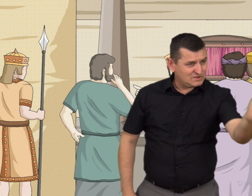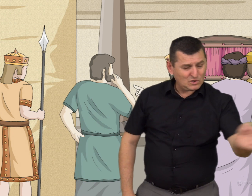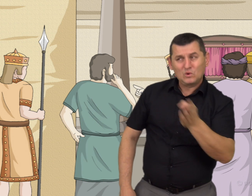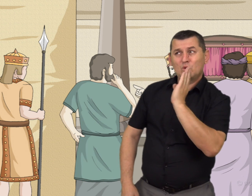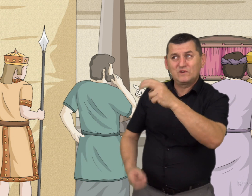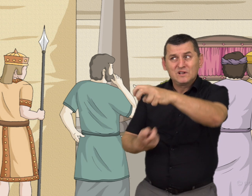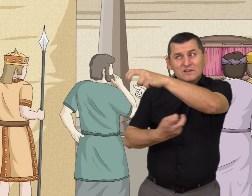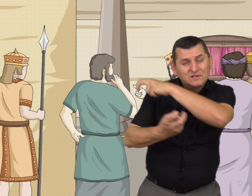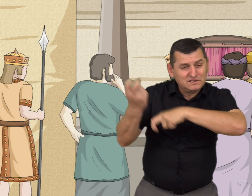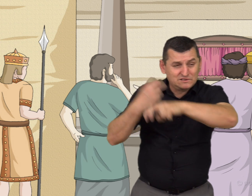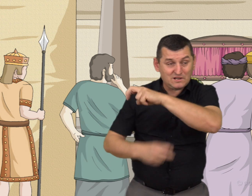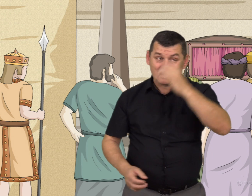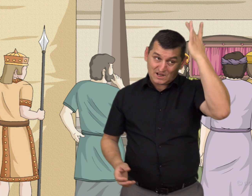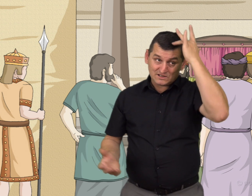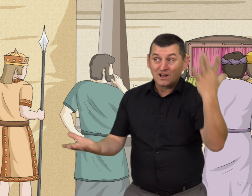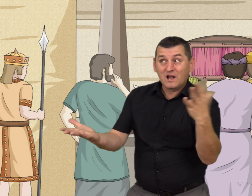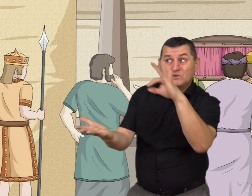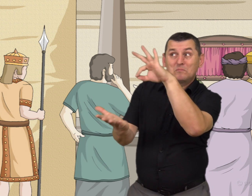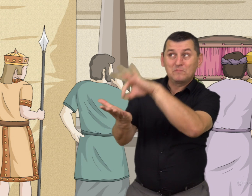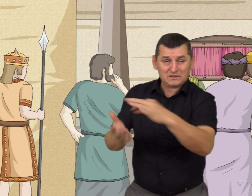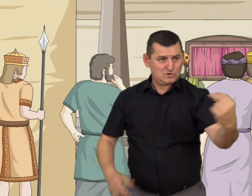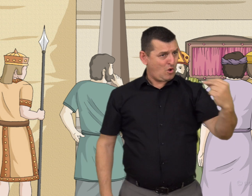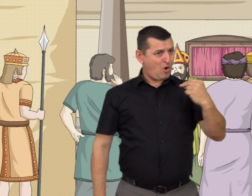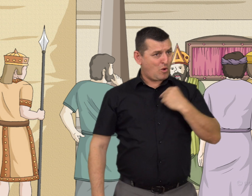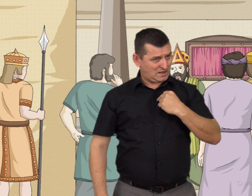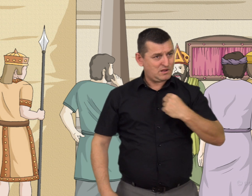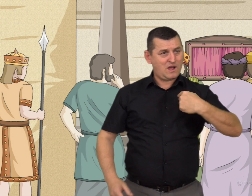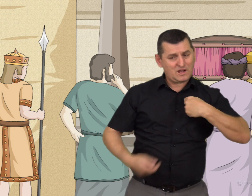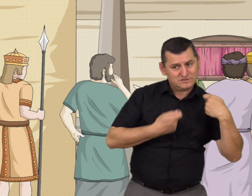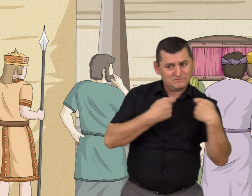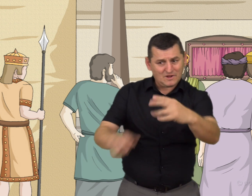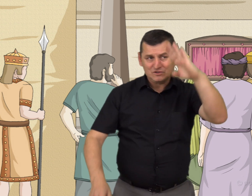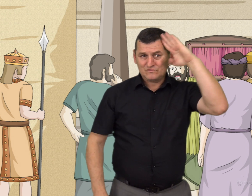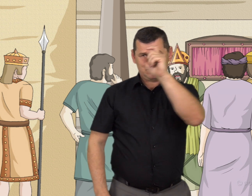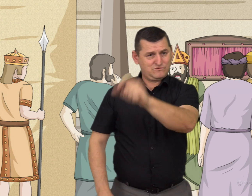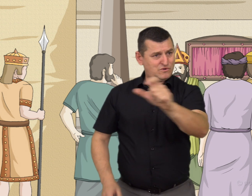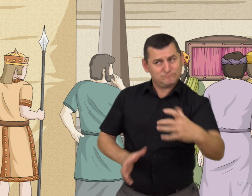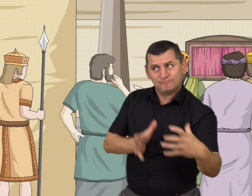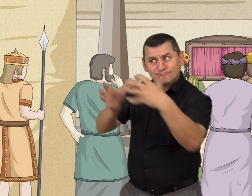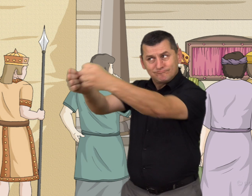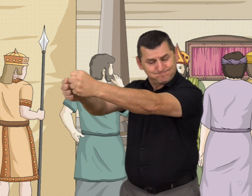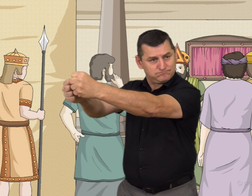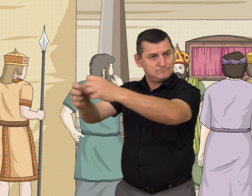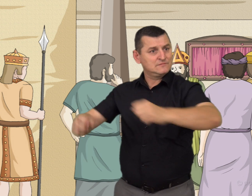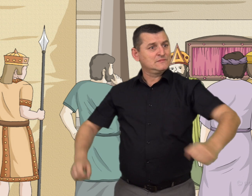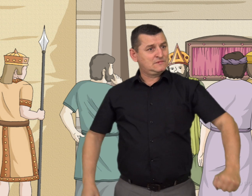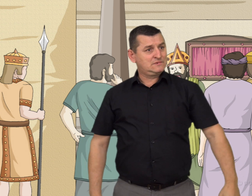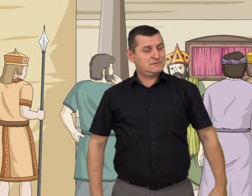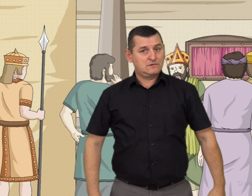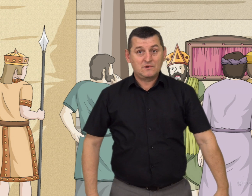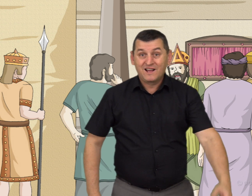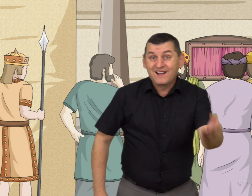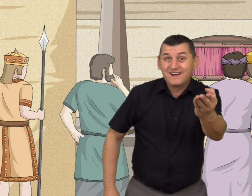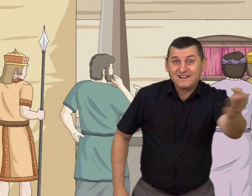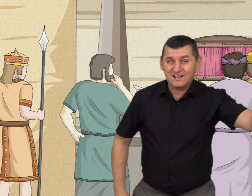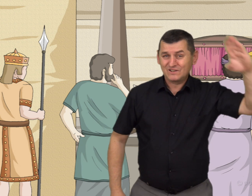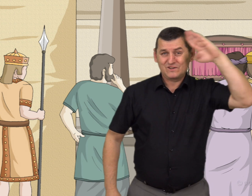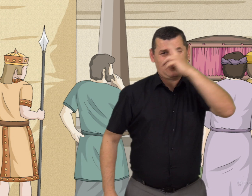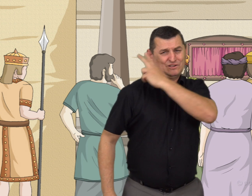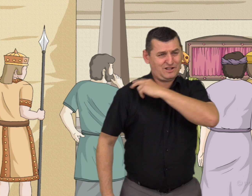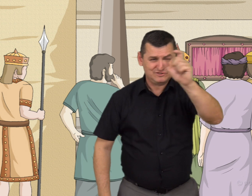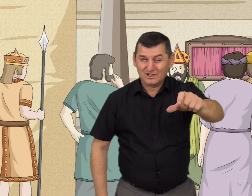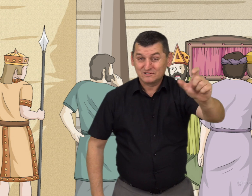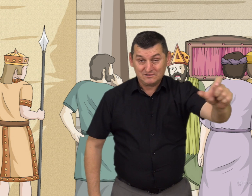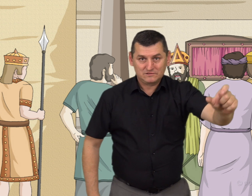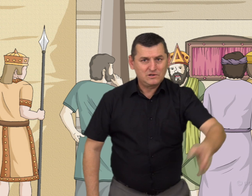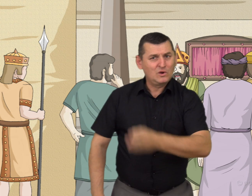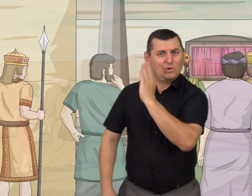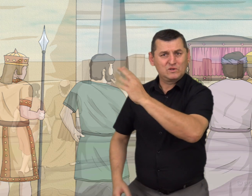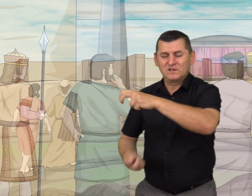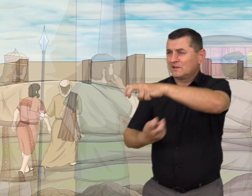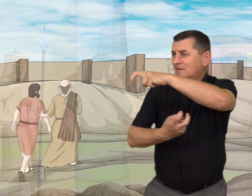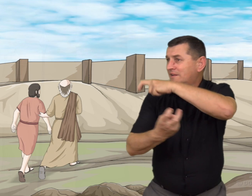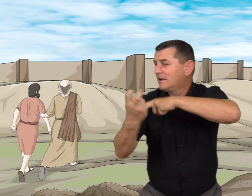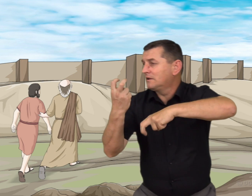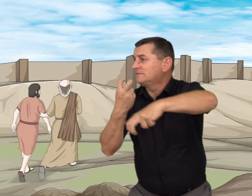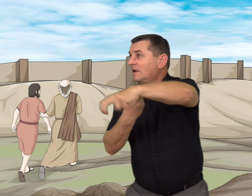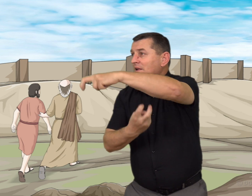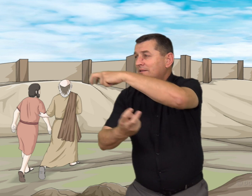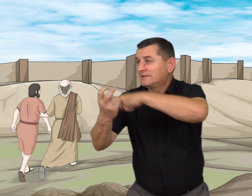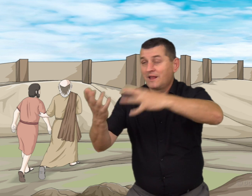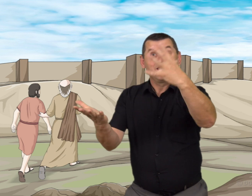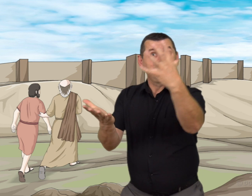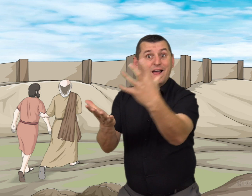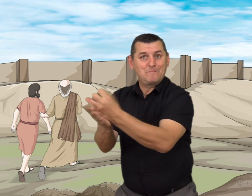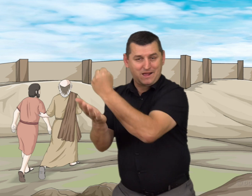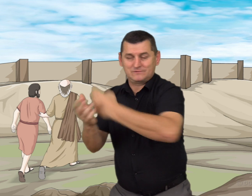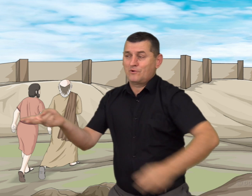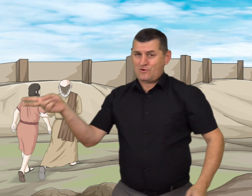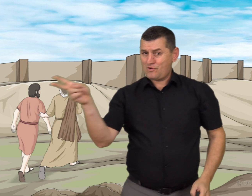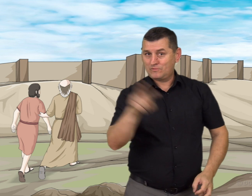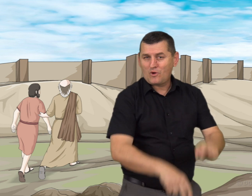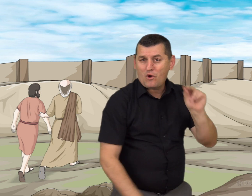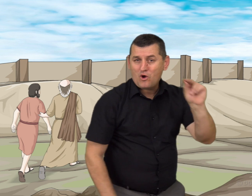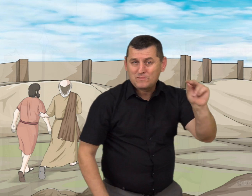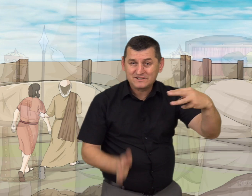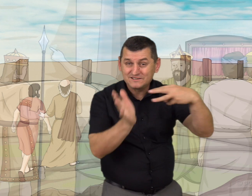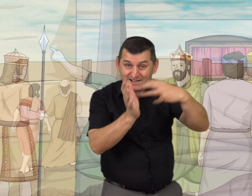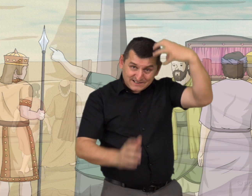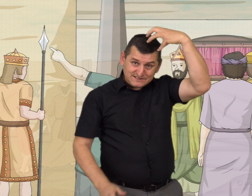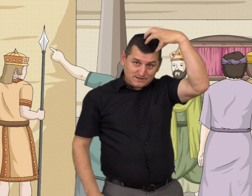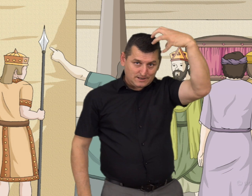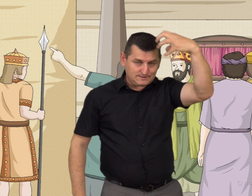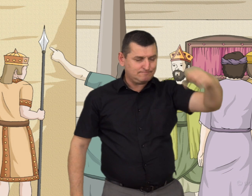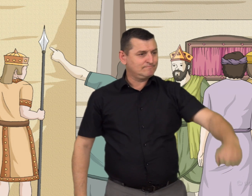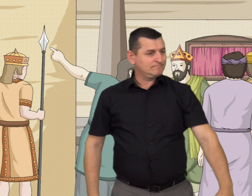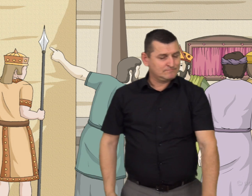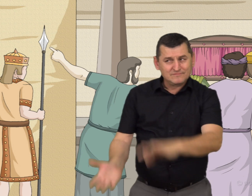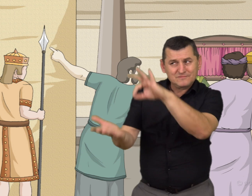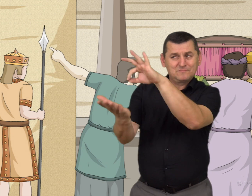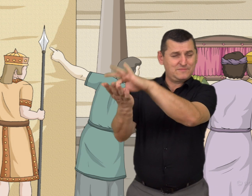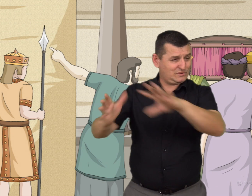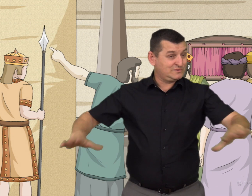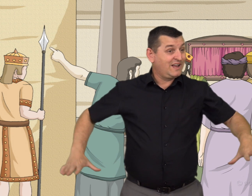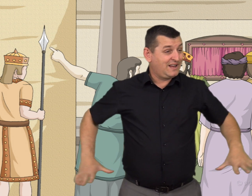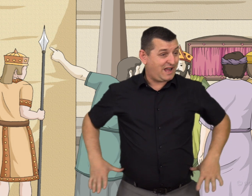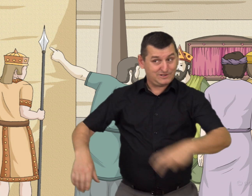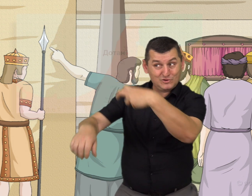So the king said, “Go and see where he is, that I may send men to capture him.”